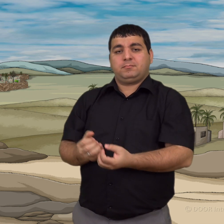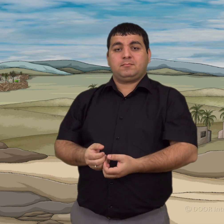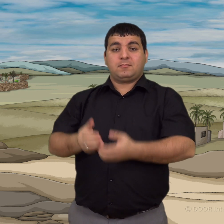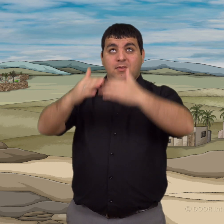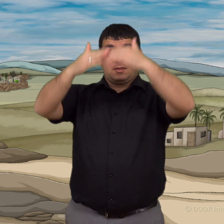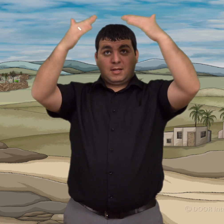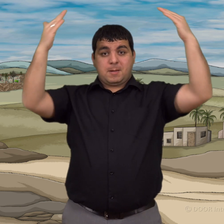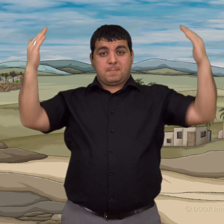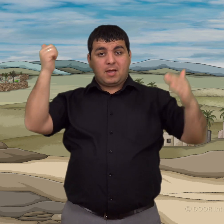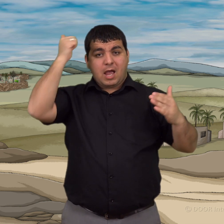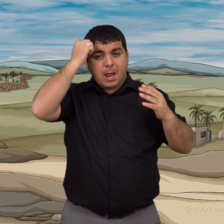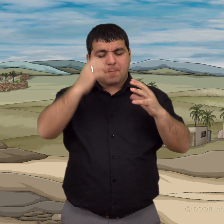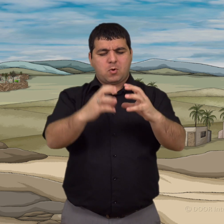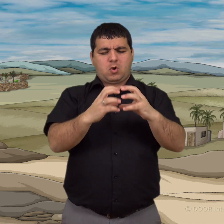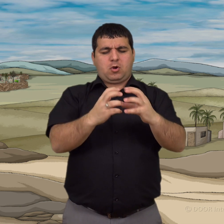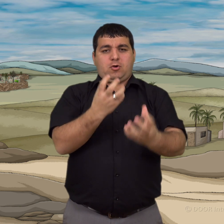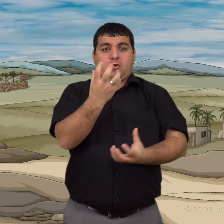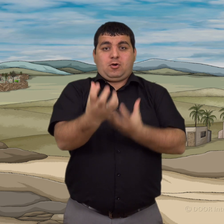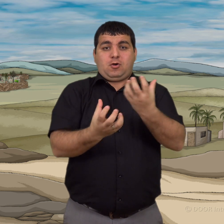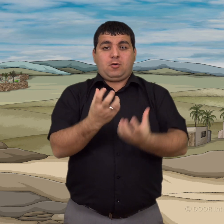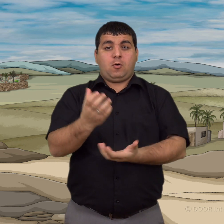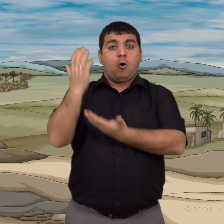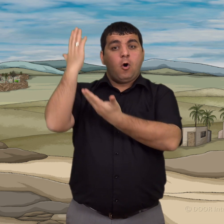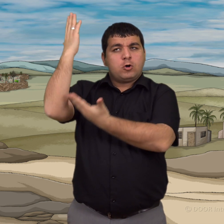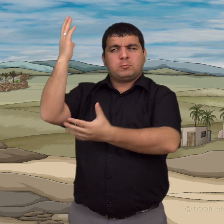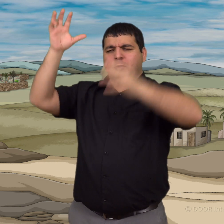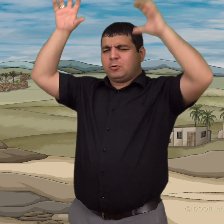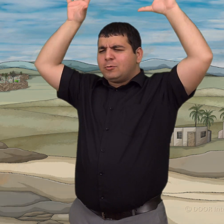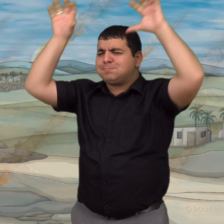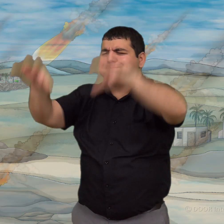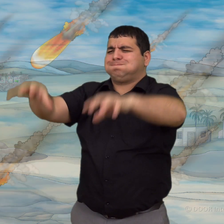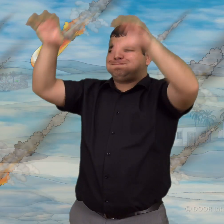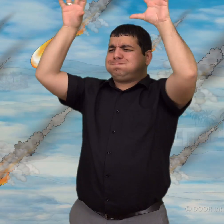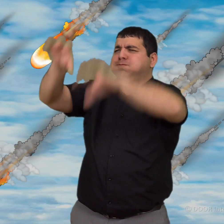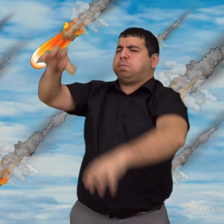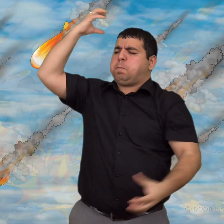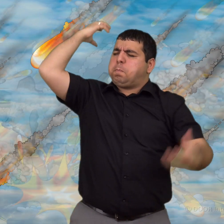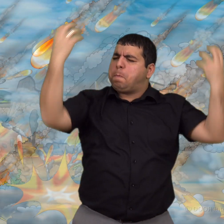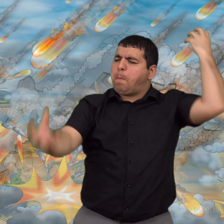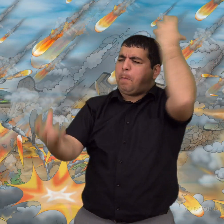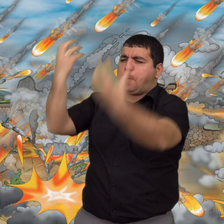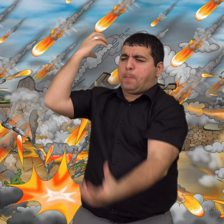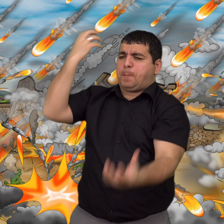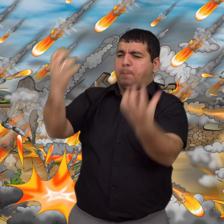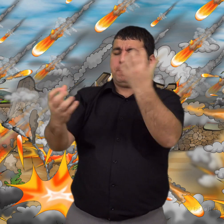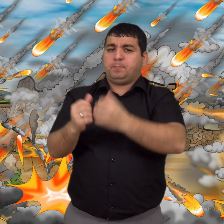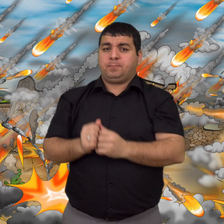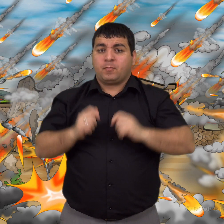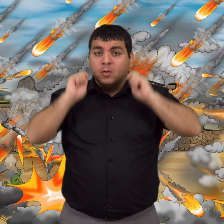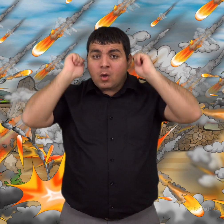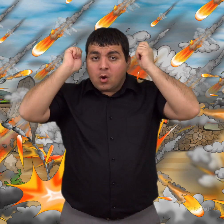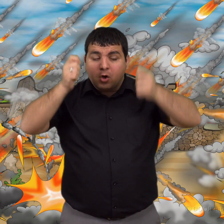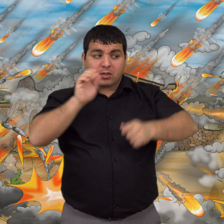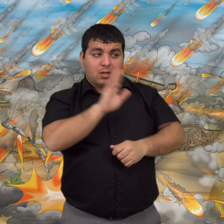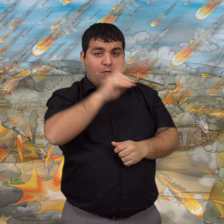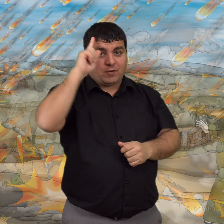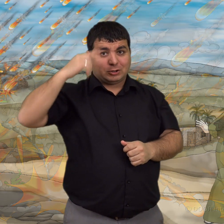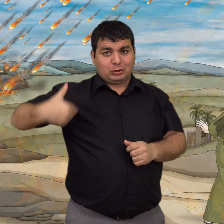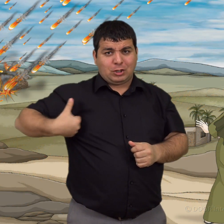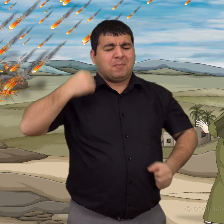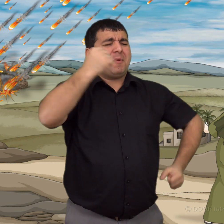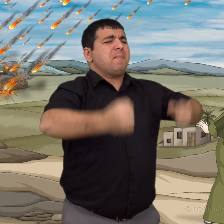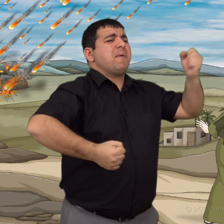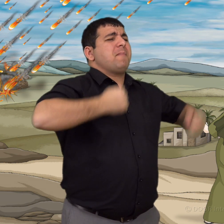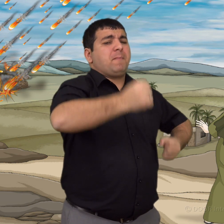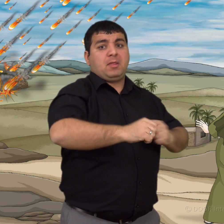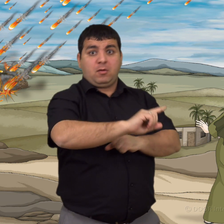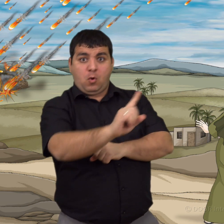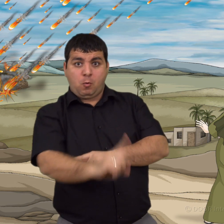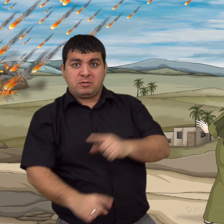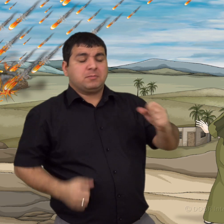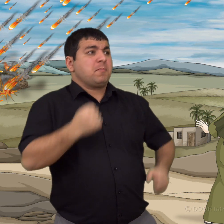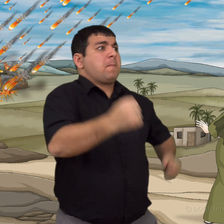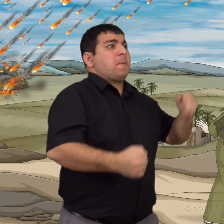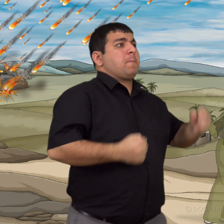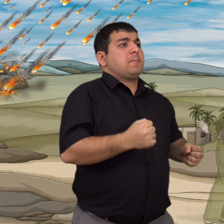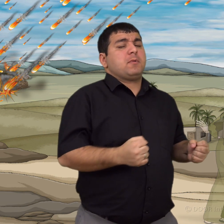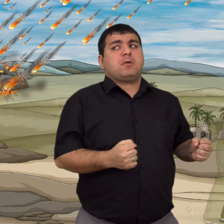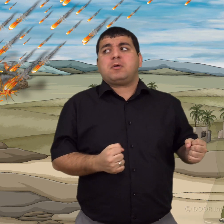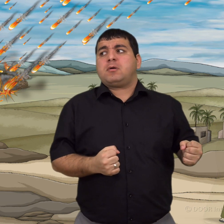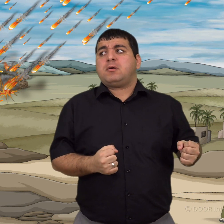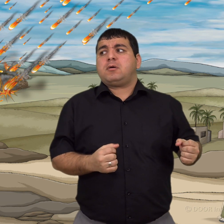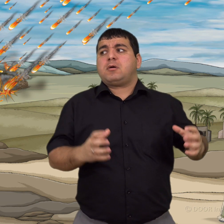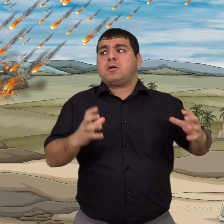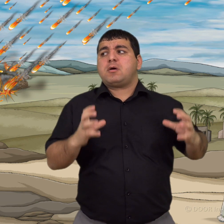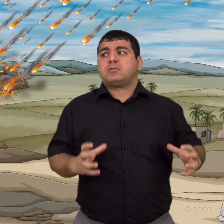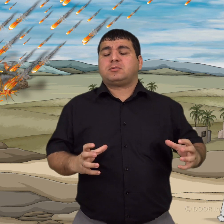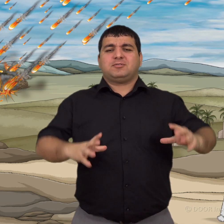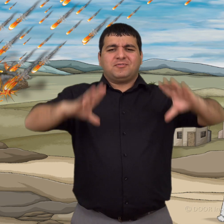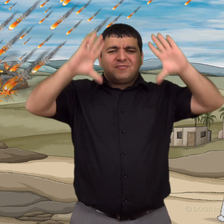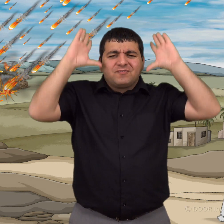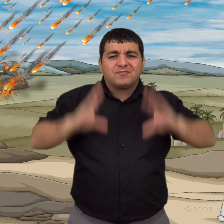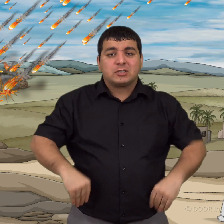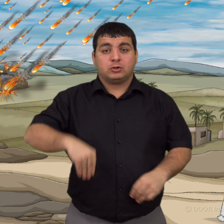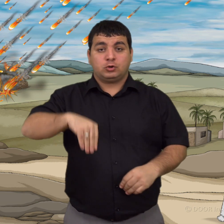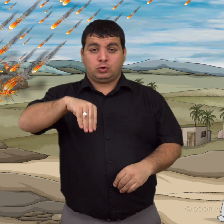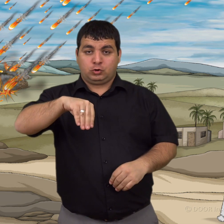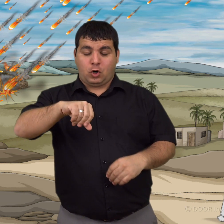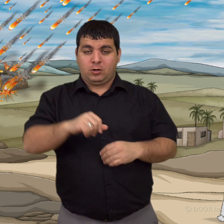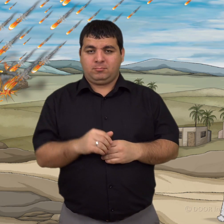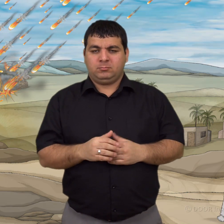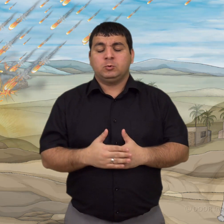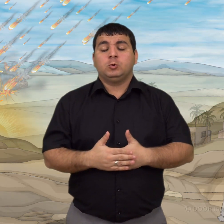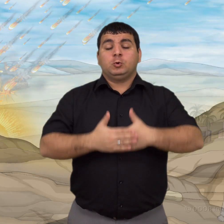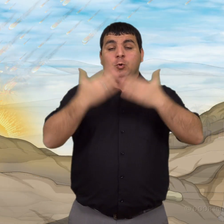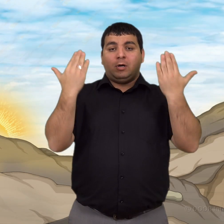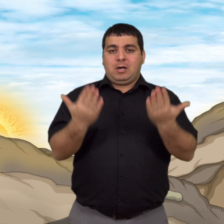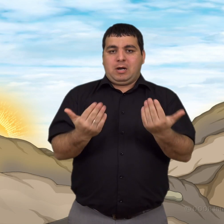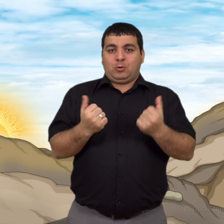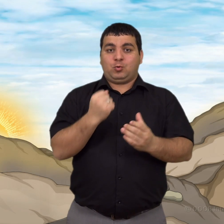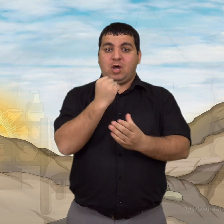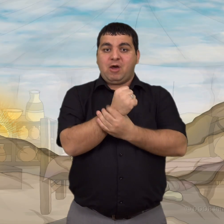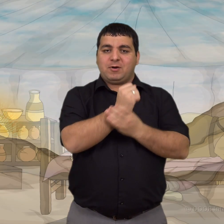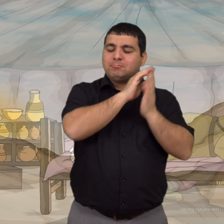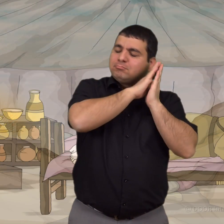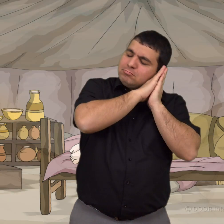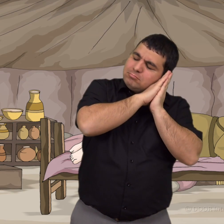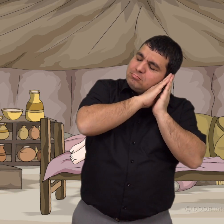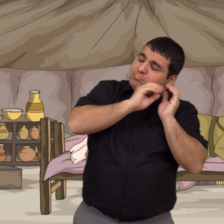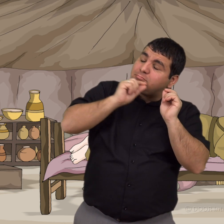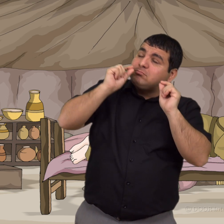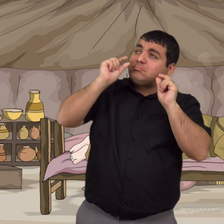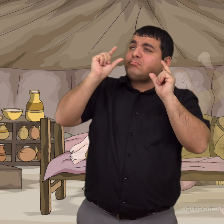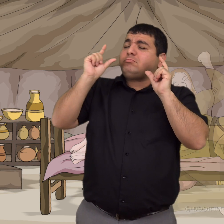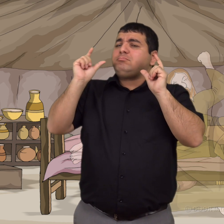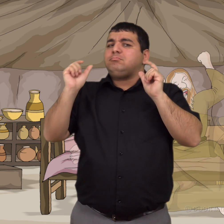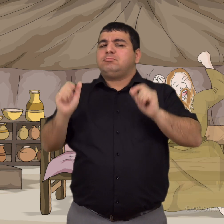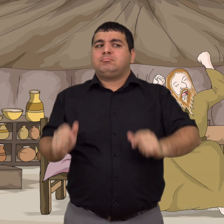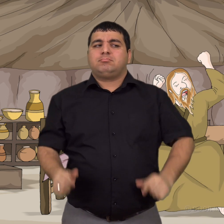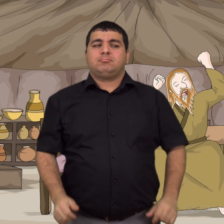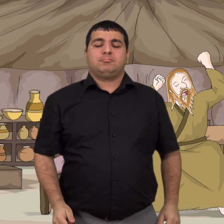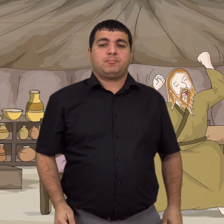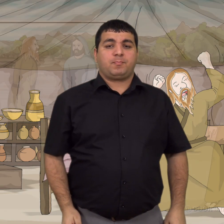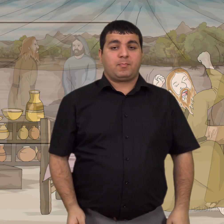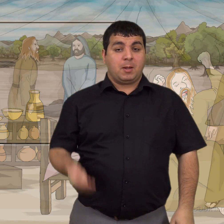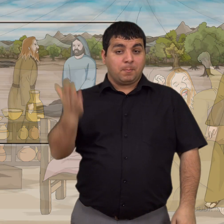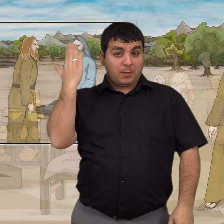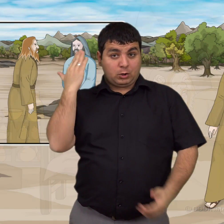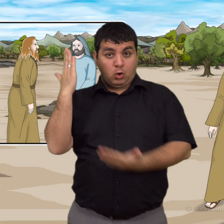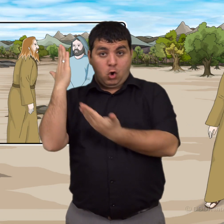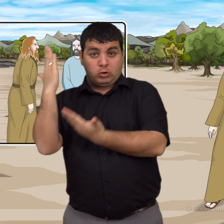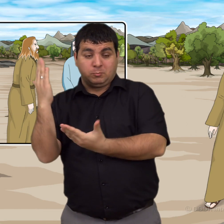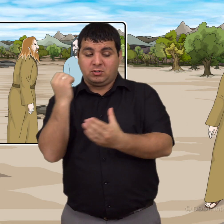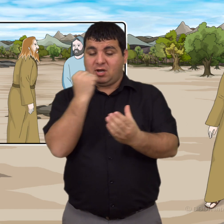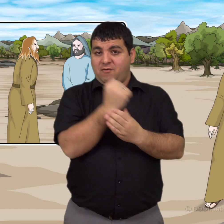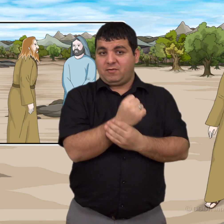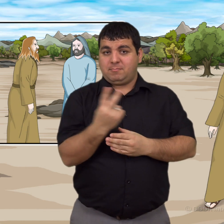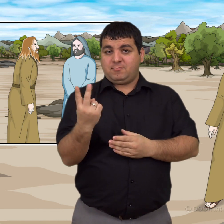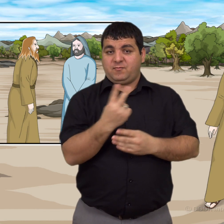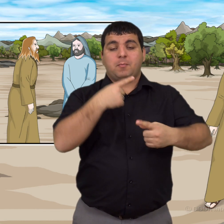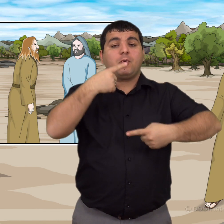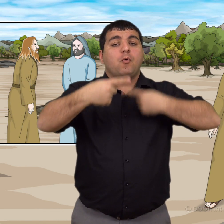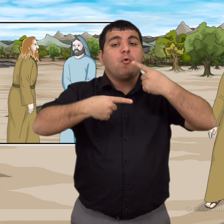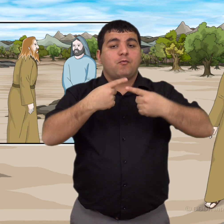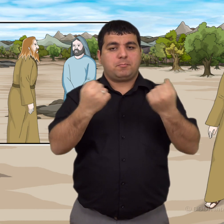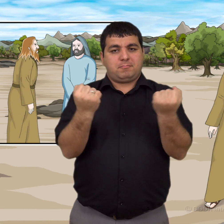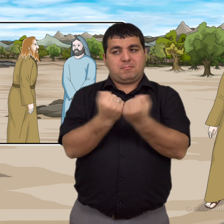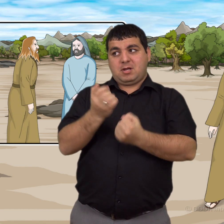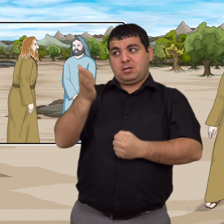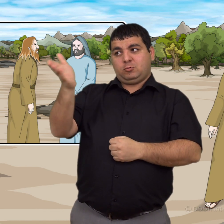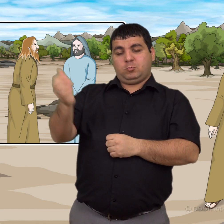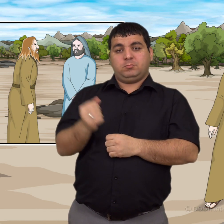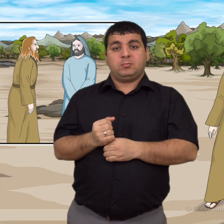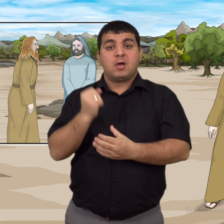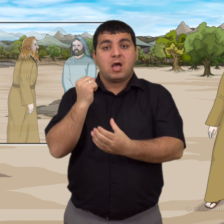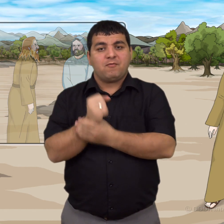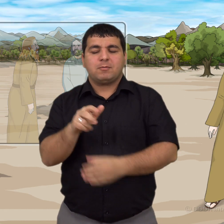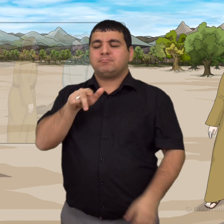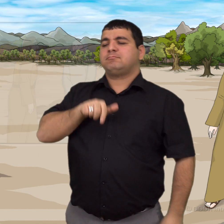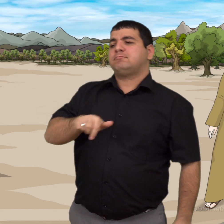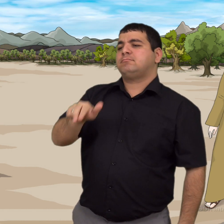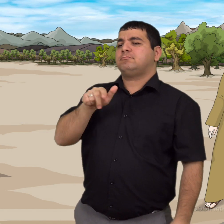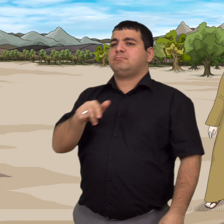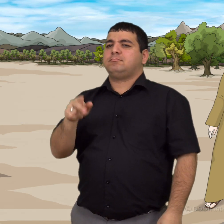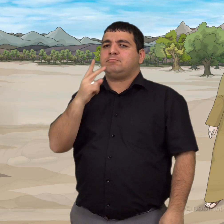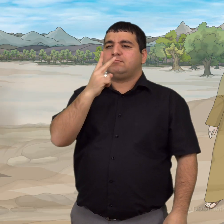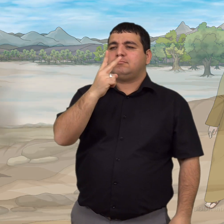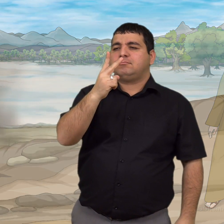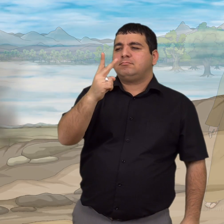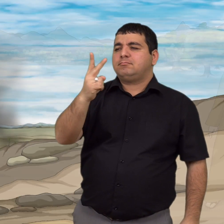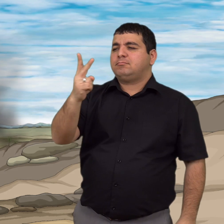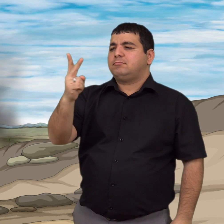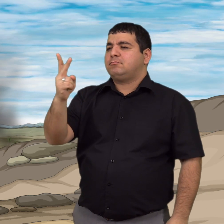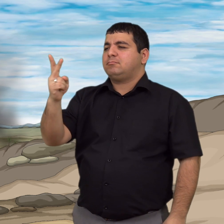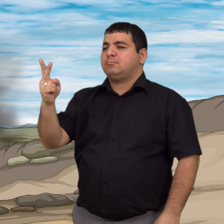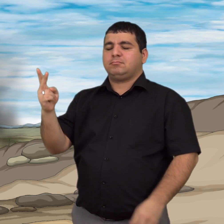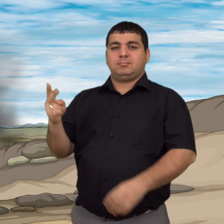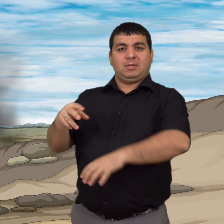Then the LORD rained down sulfur and fire on Sodom and Gomorrah—from the LORD out of the heavens. Thus He destroyed these cities and the entire plain, including all the inhabitants of the cities and everything that grew on the ground. But Lot’s wife looked back, and she became a pillar of salt. Early the next morning, Abraham got up and returned to the place where he had stood before the LORD.